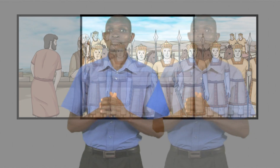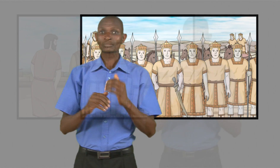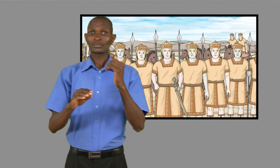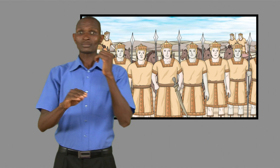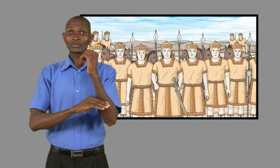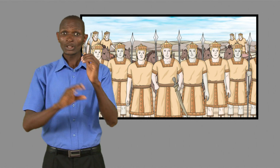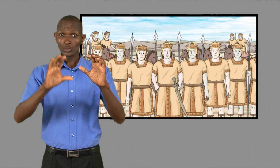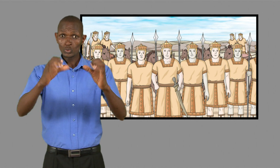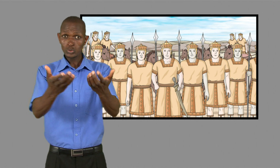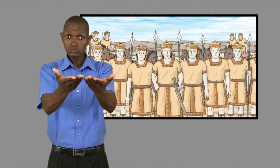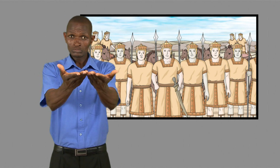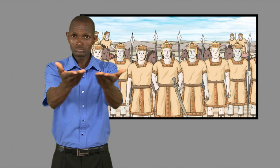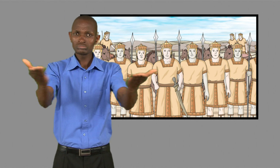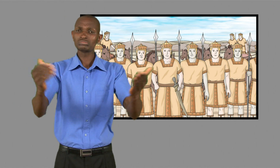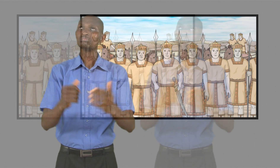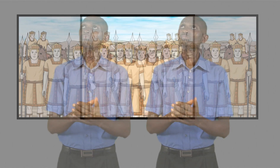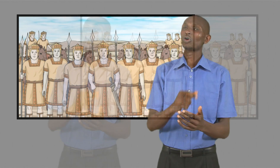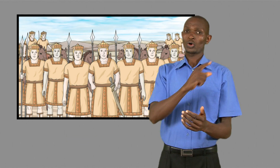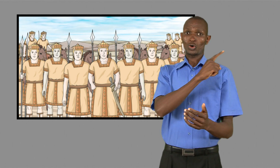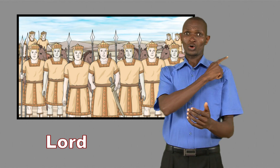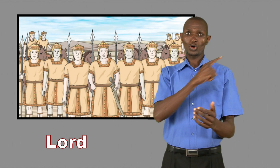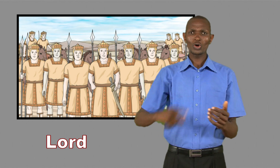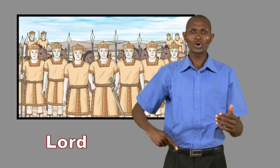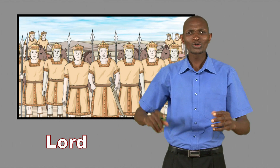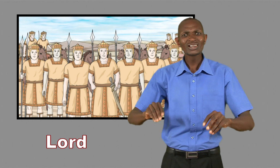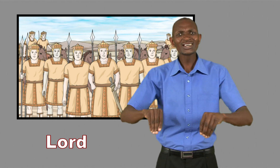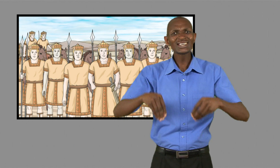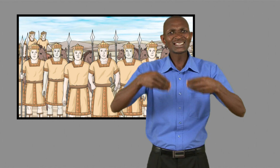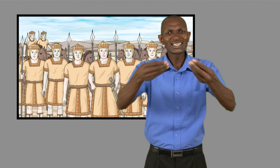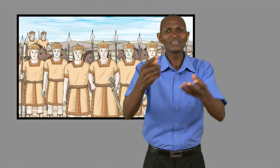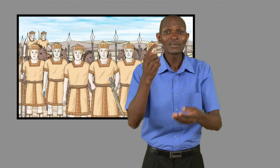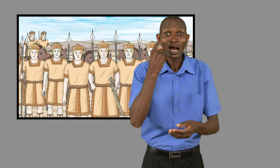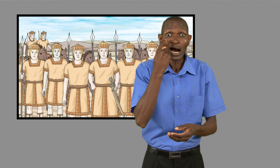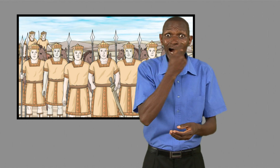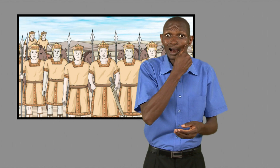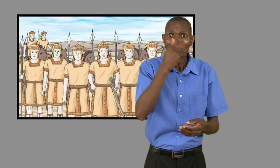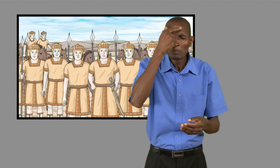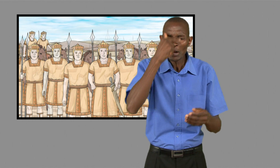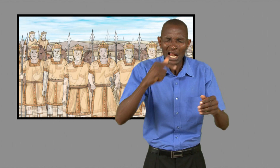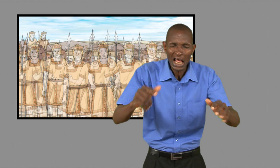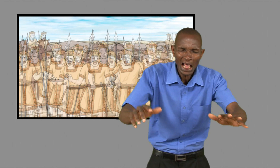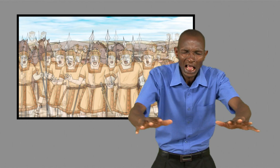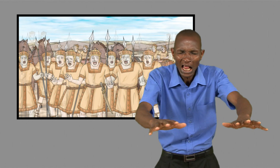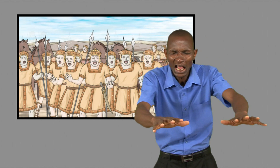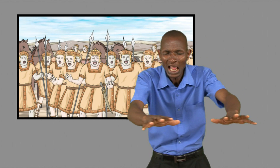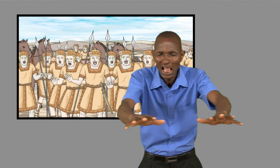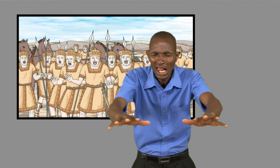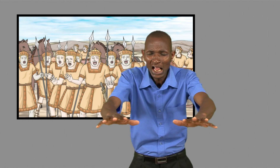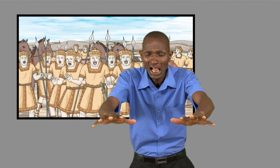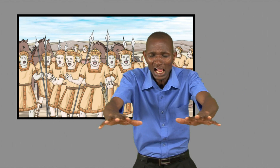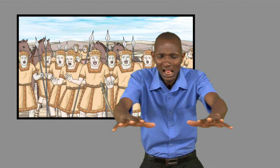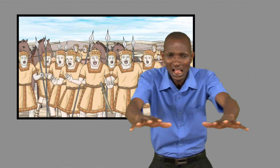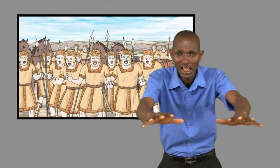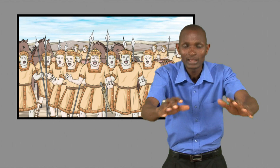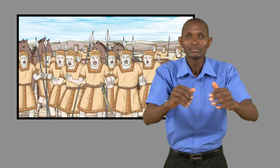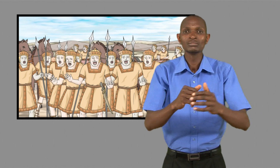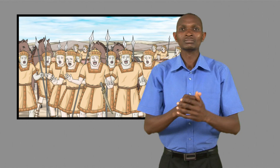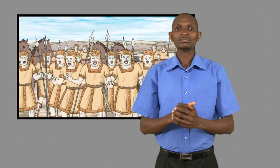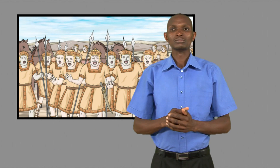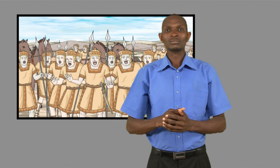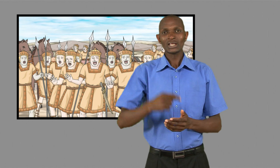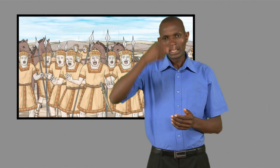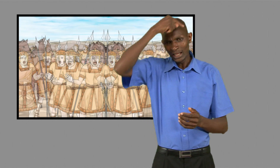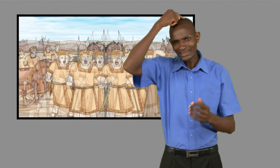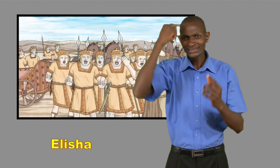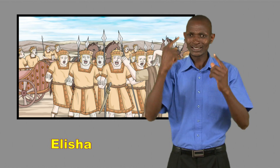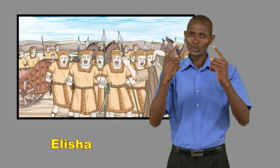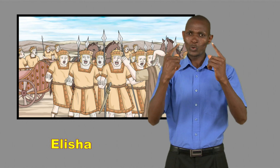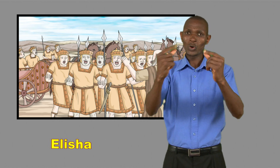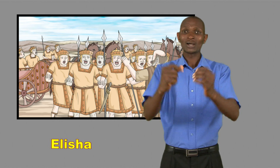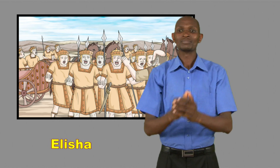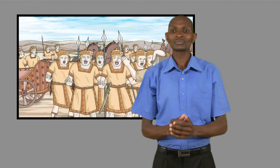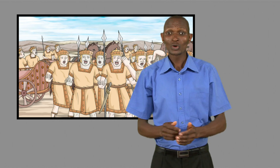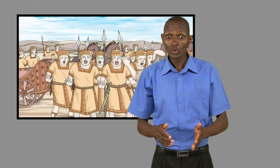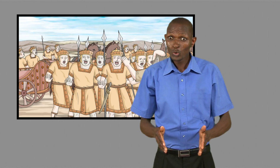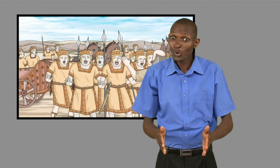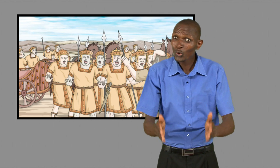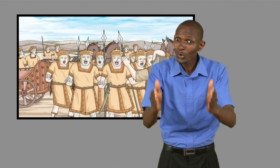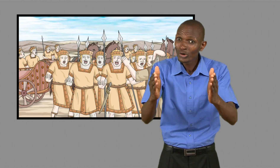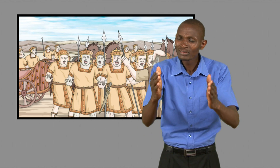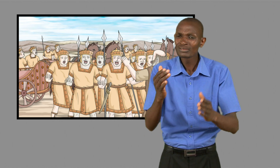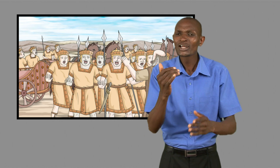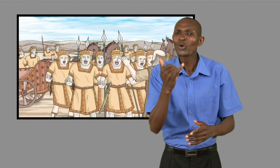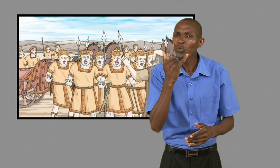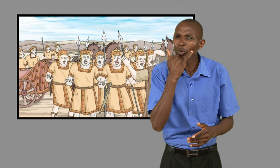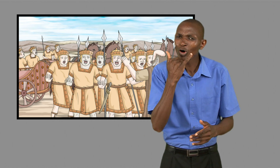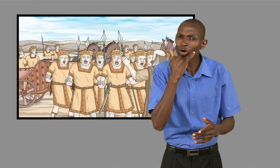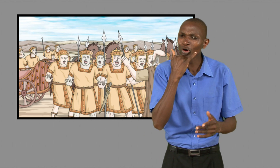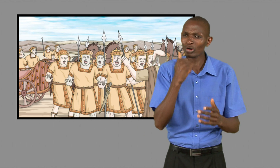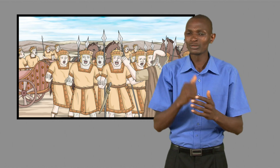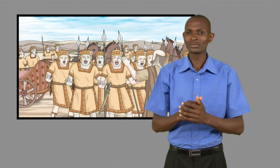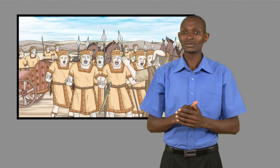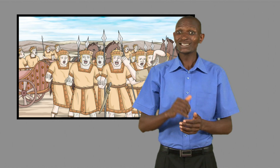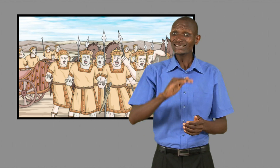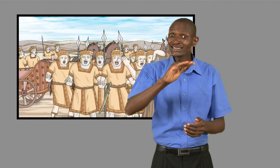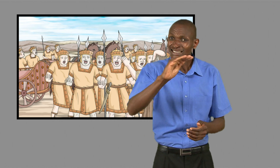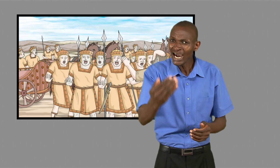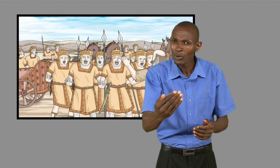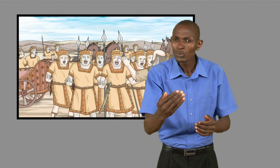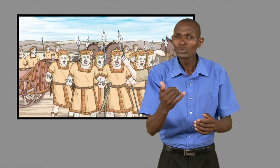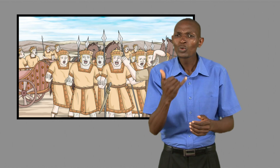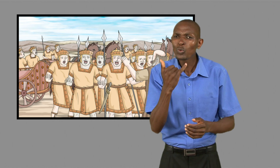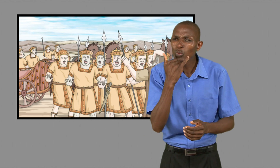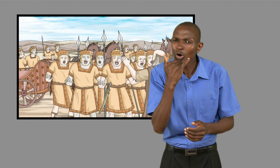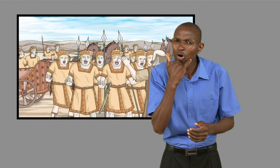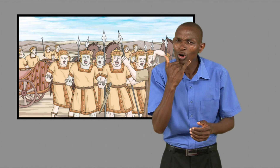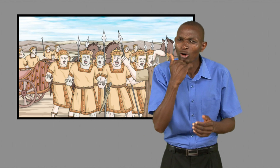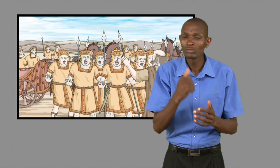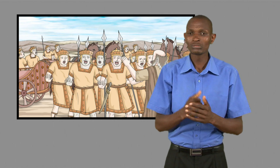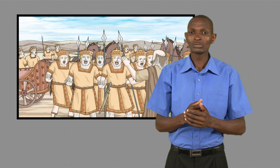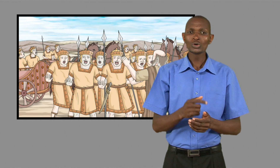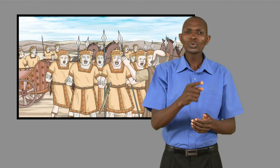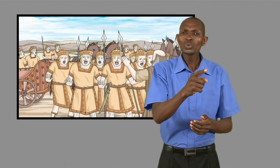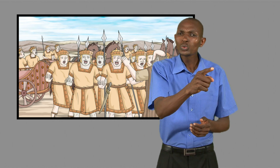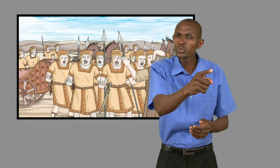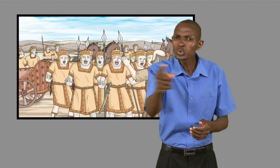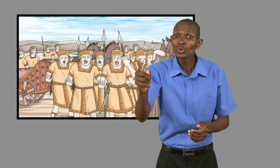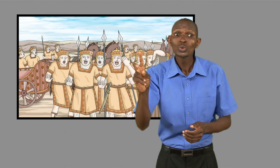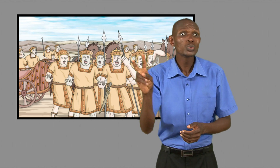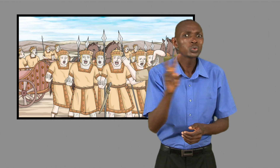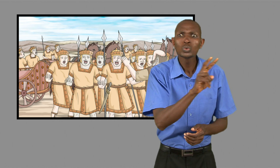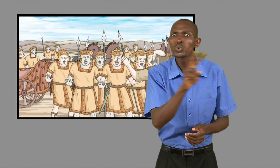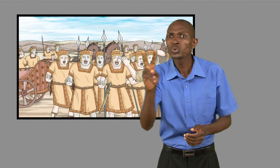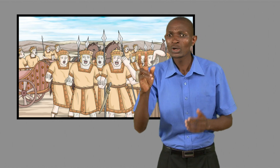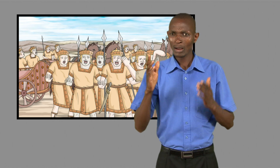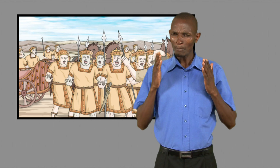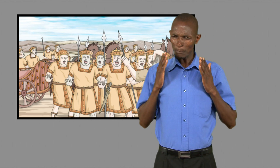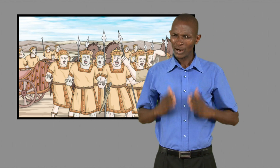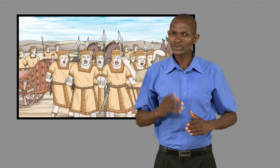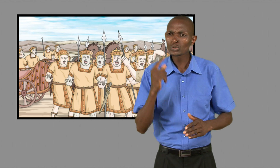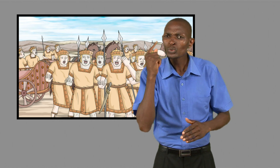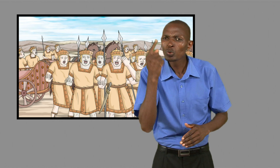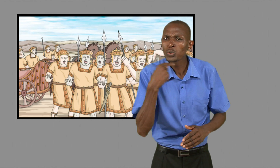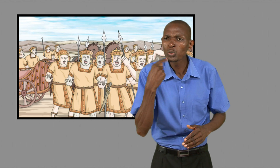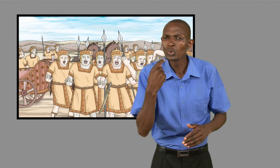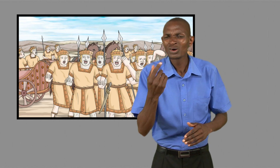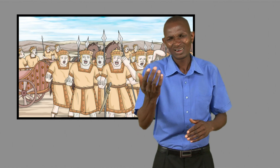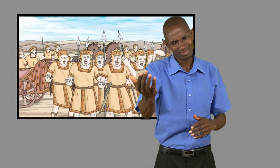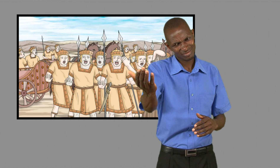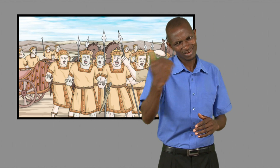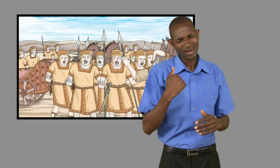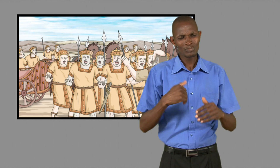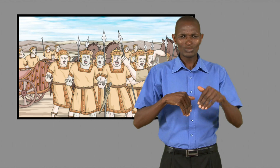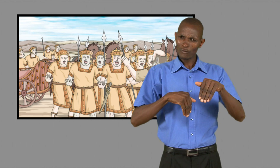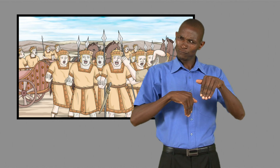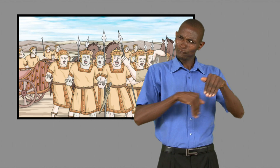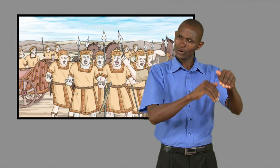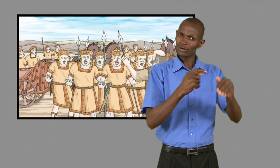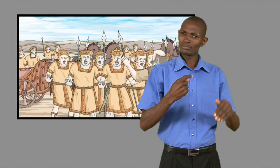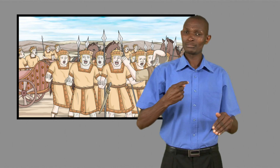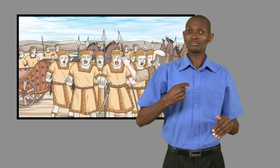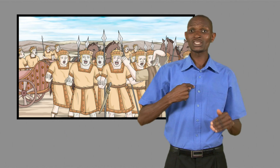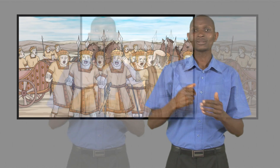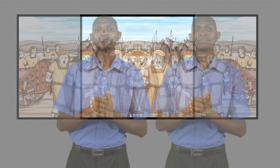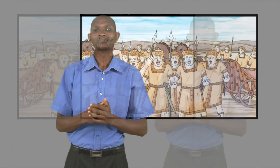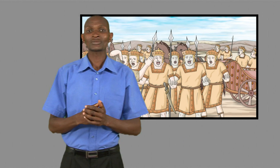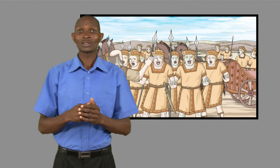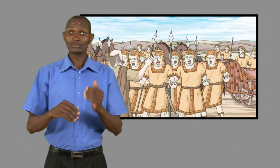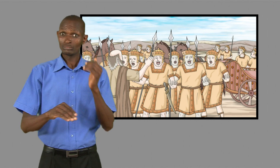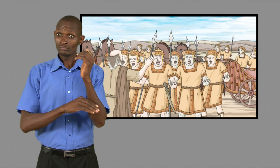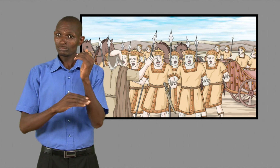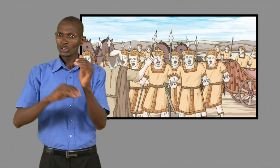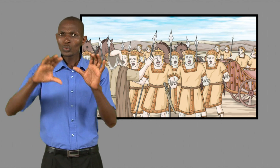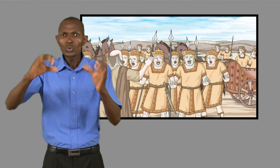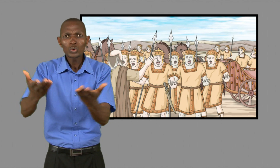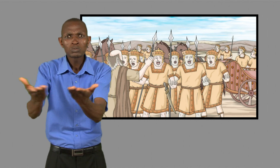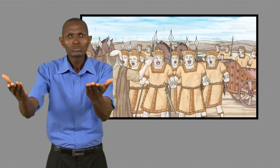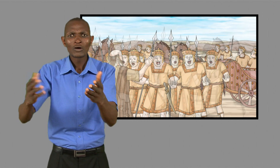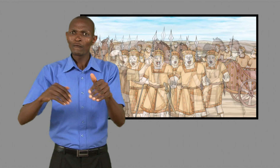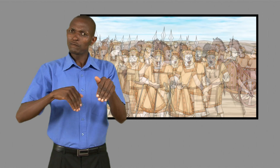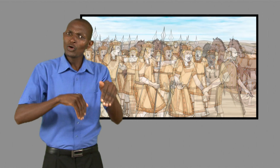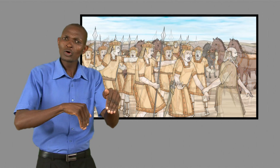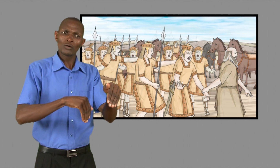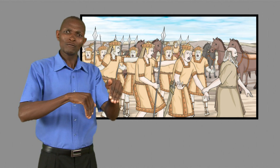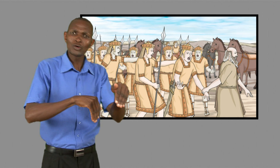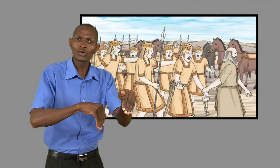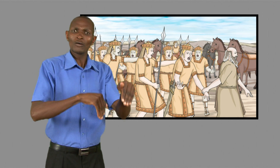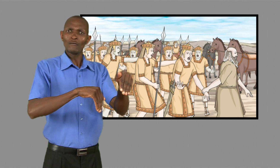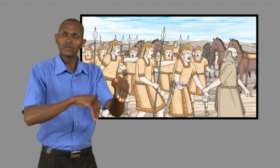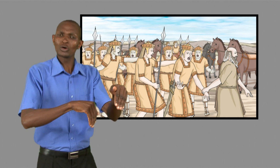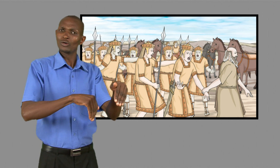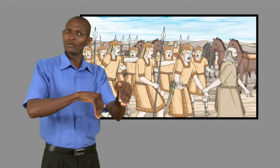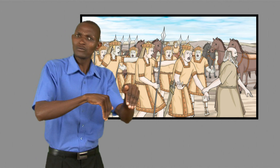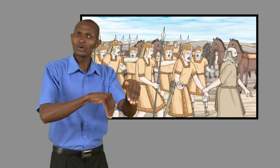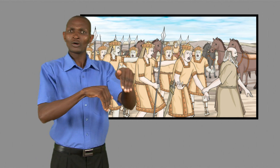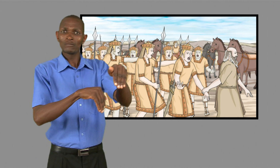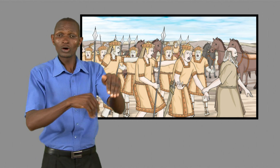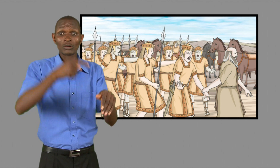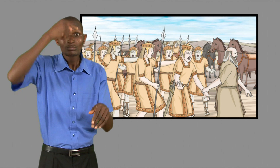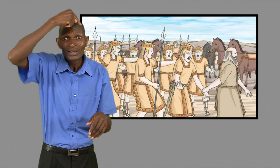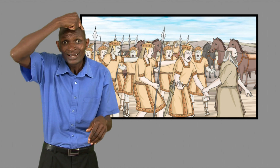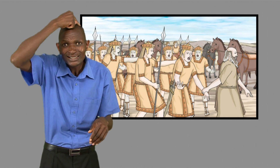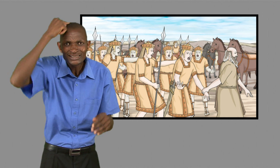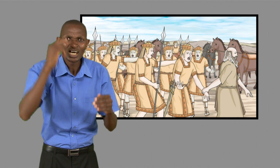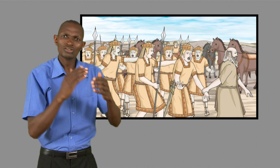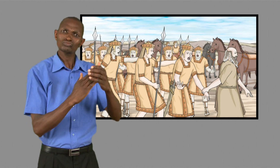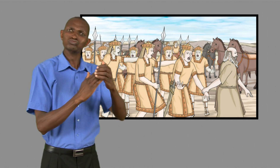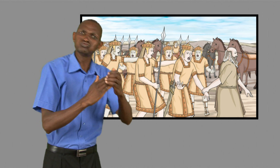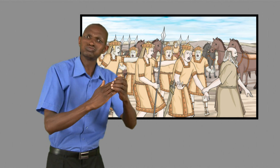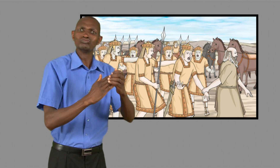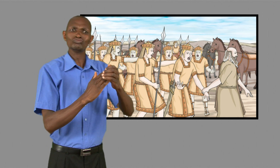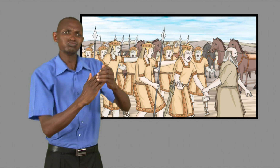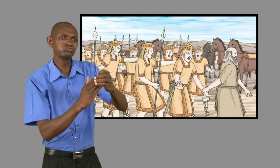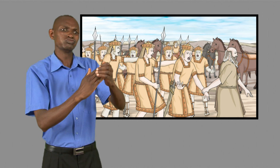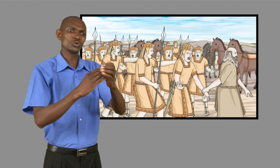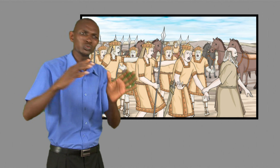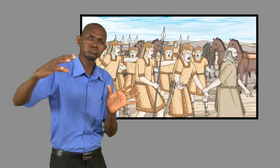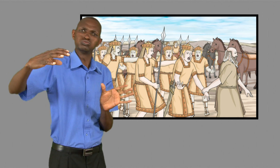So He struck them with blindness, according to the word of Elisha. And Elisha told them, “This is not the way, and this is not the city.